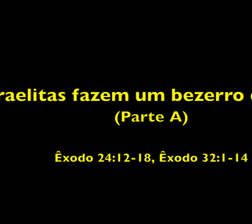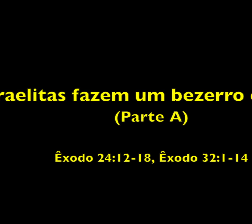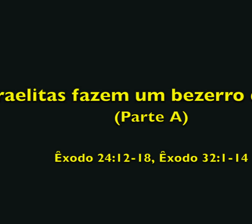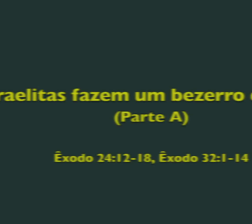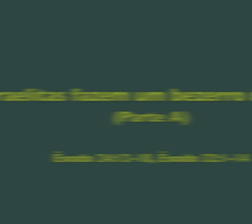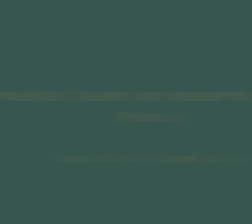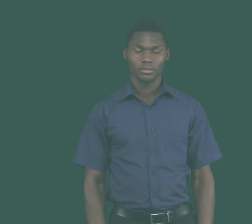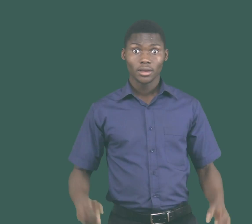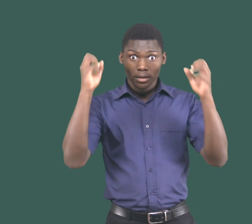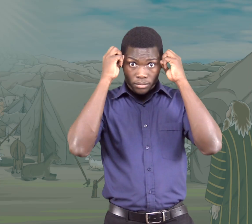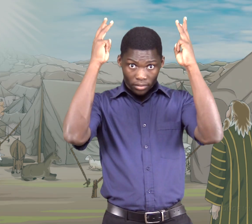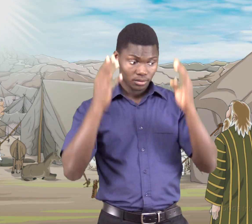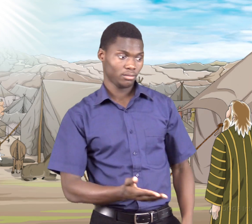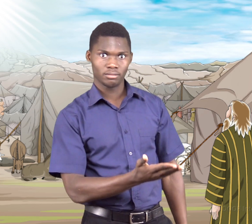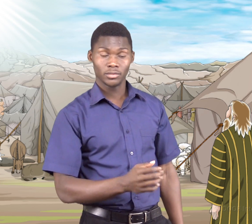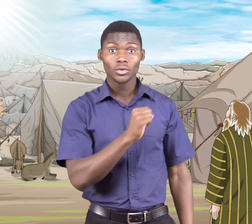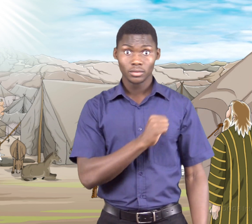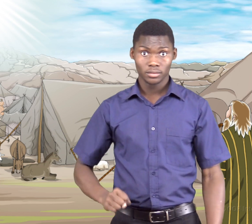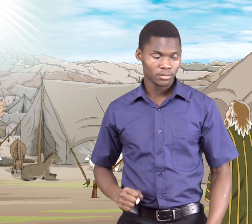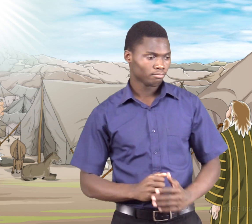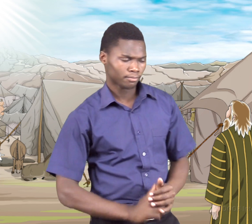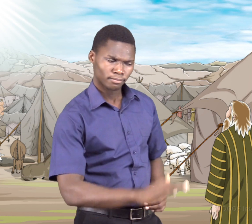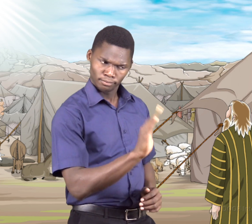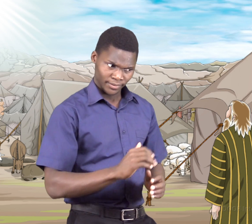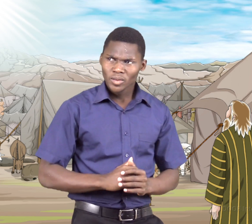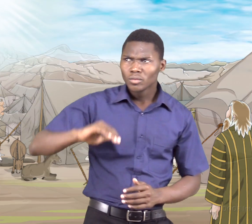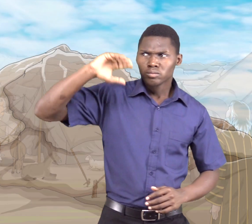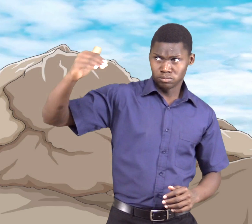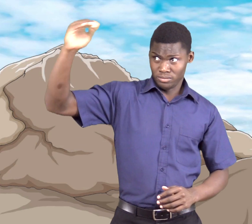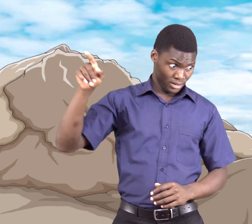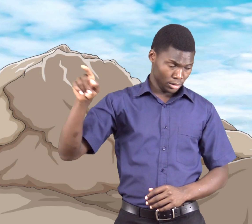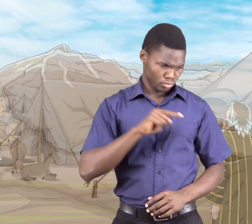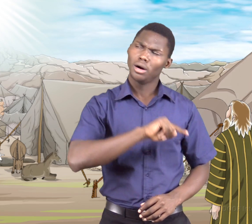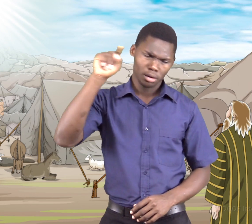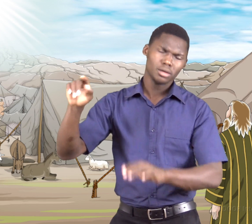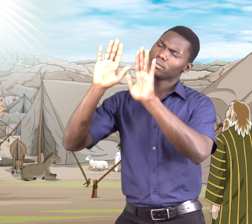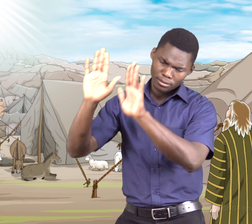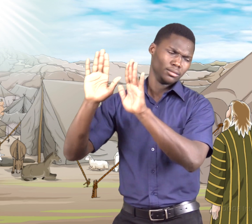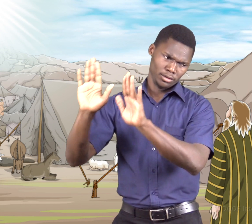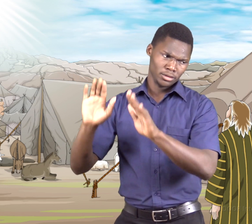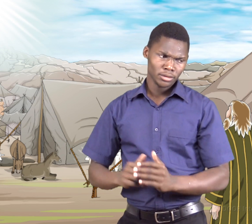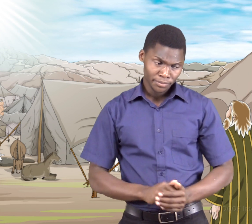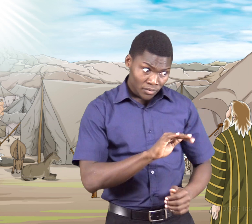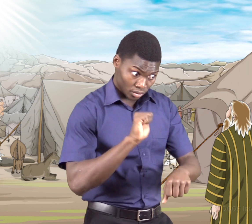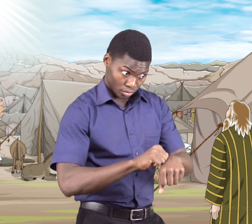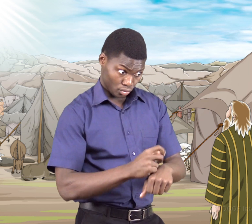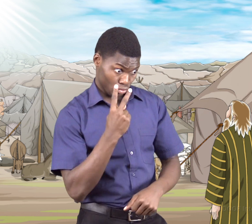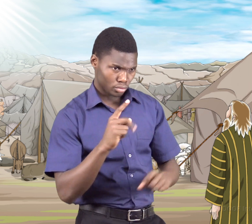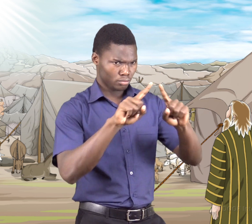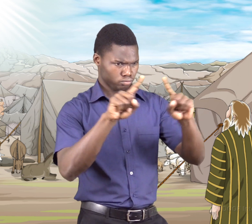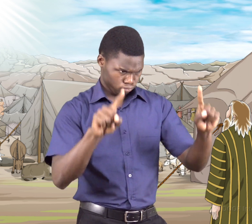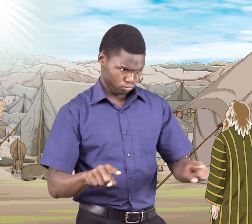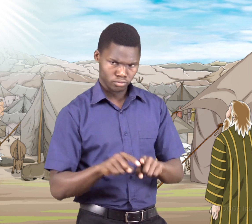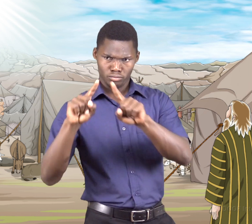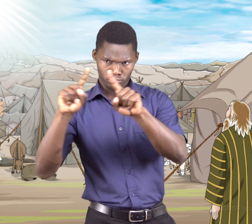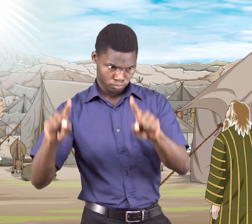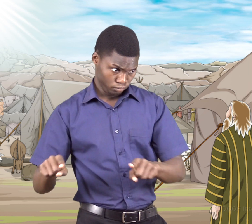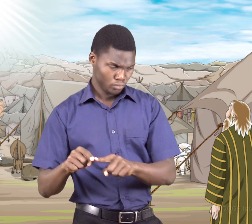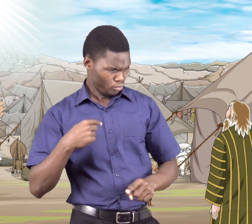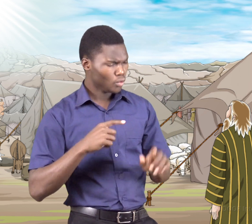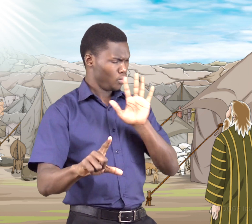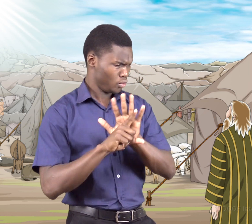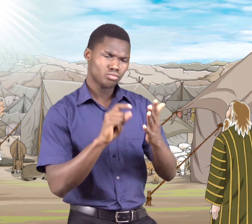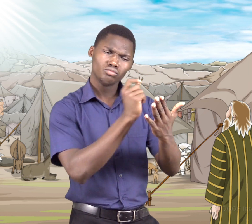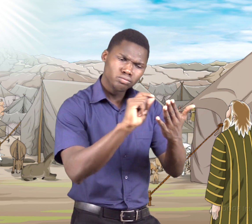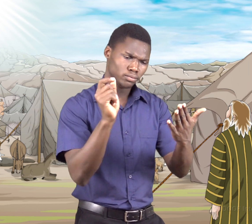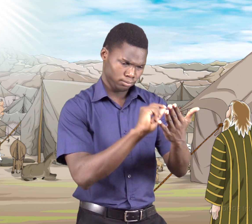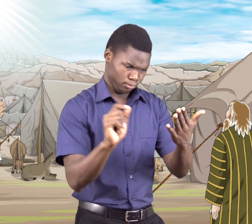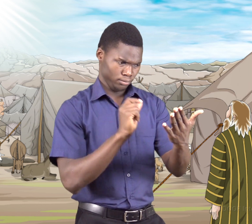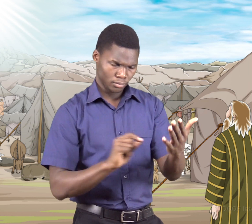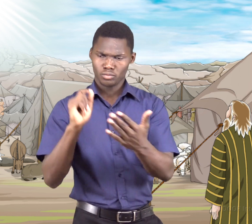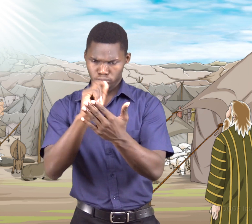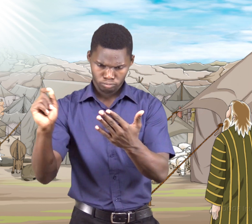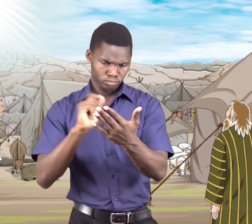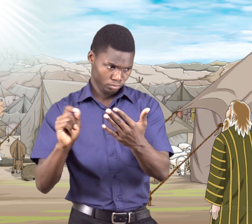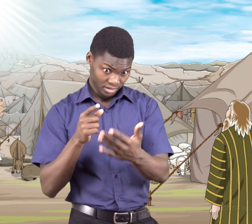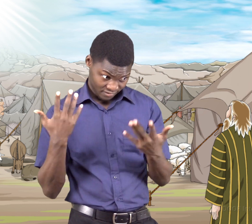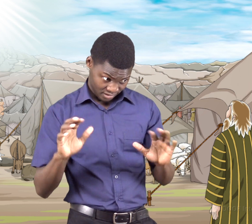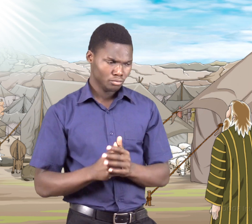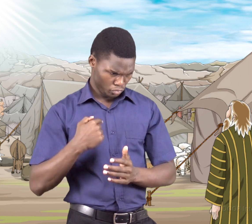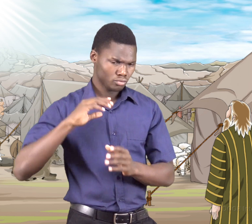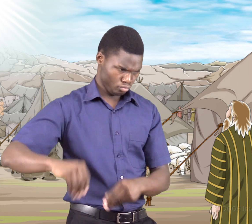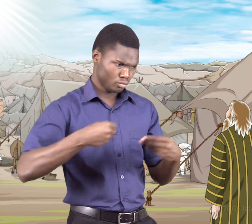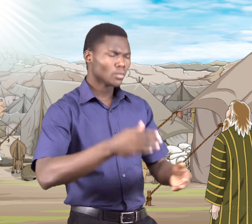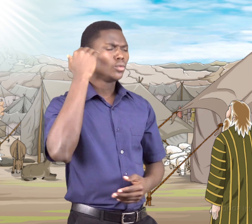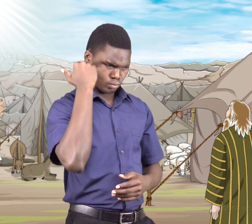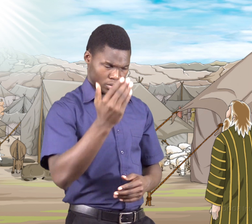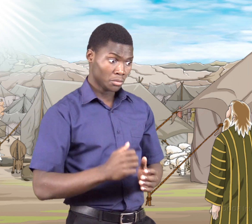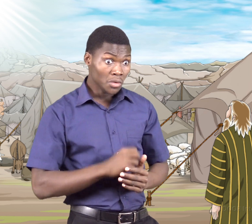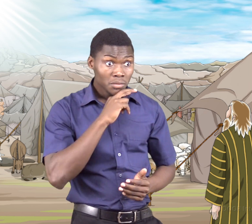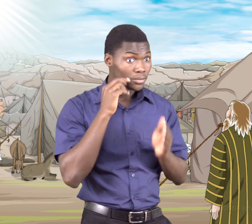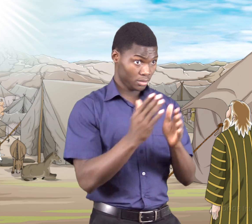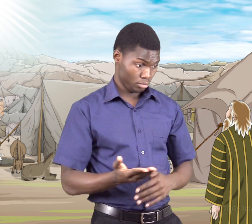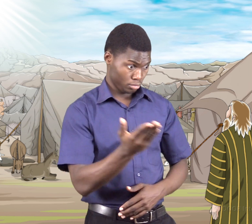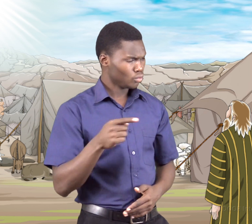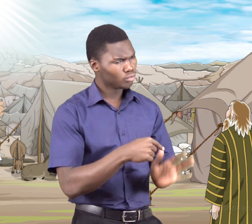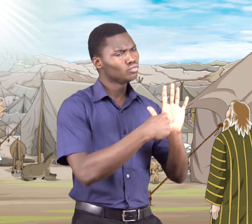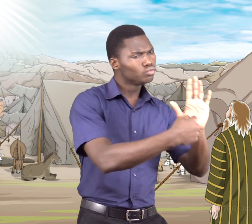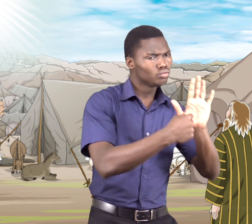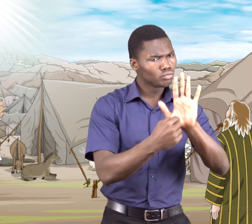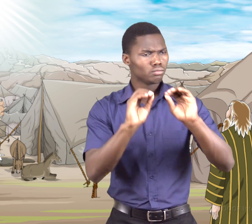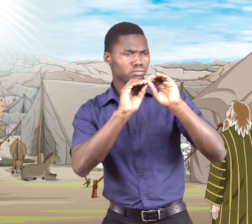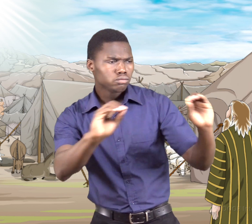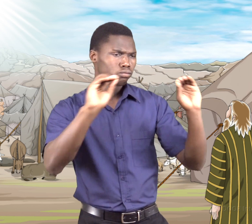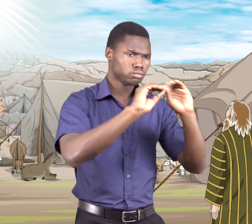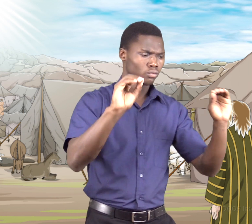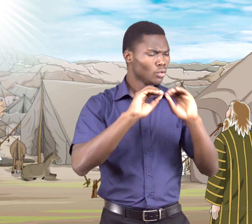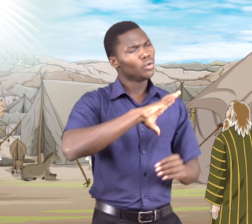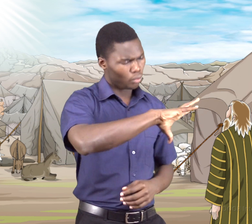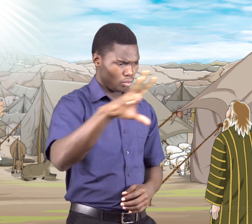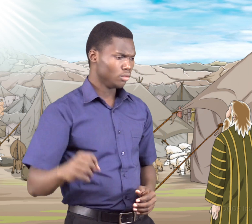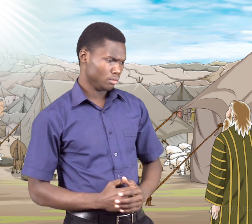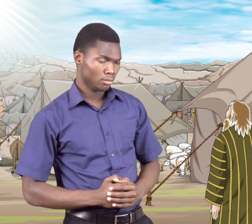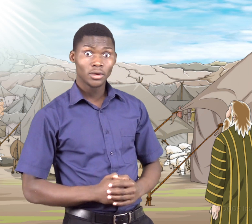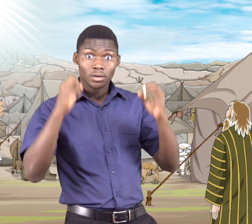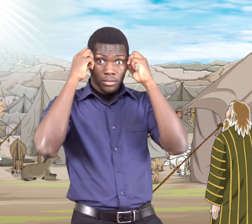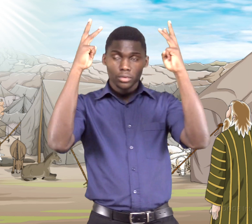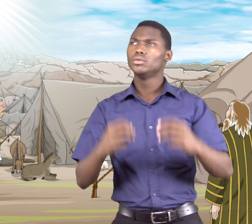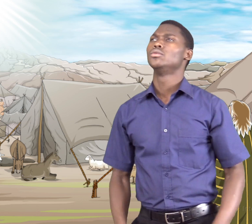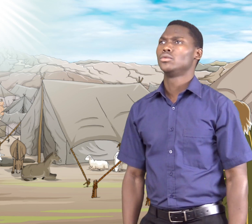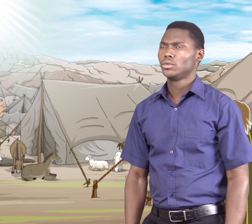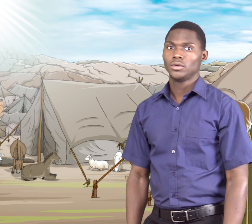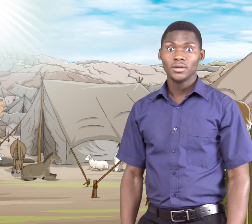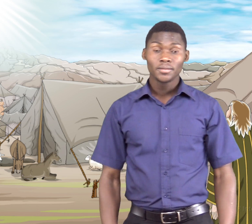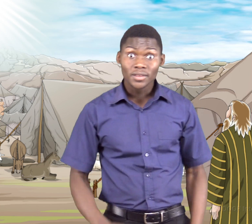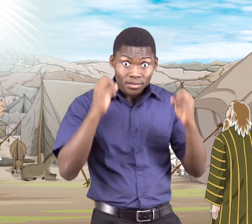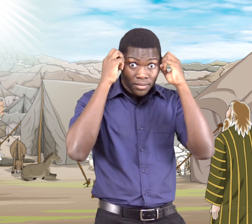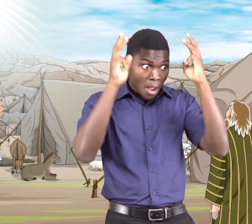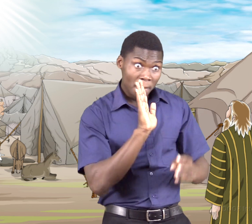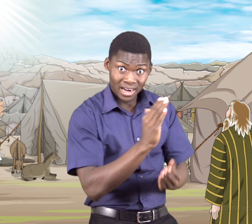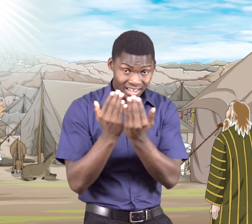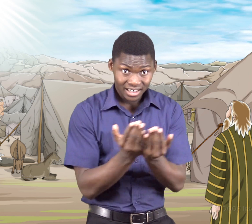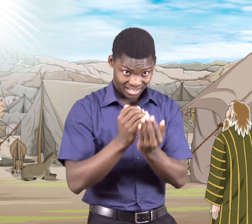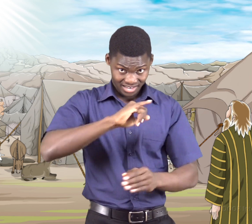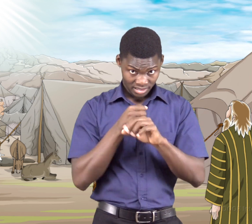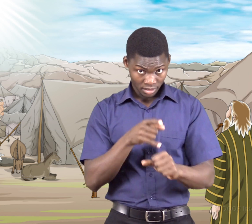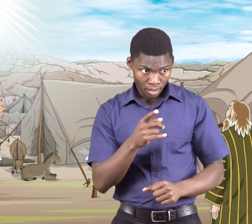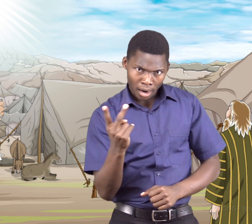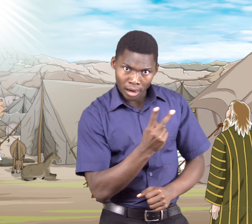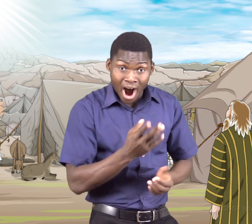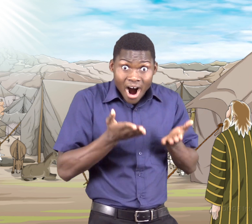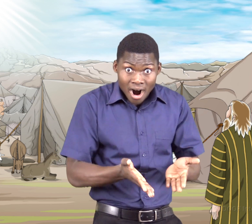Then the LORD said to Moses, “Come up to Me on the mountain and stay here, so that I may give you the tablets of stone, with the law and commandments I have written for their instruction.”